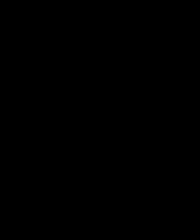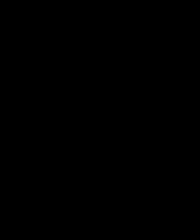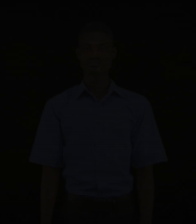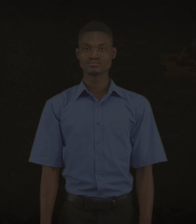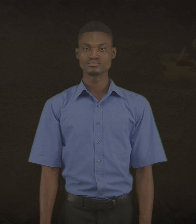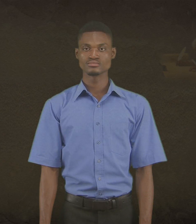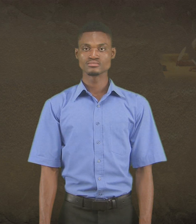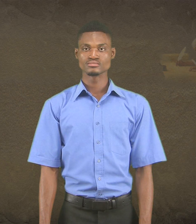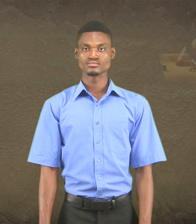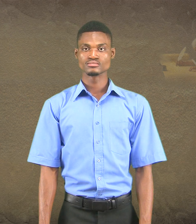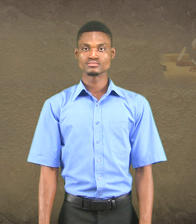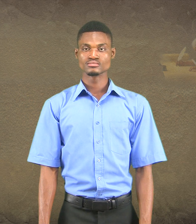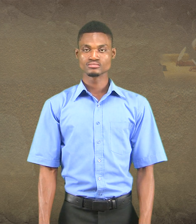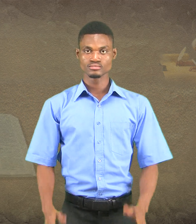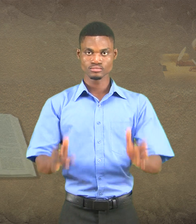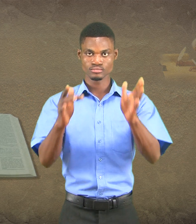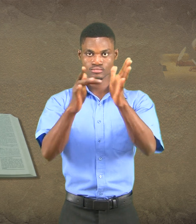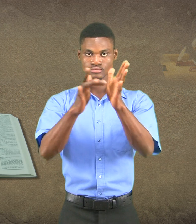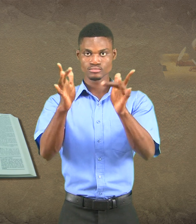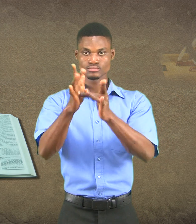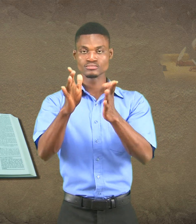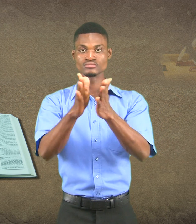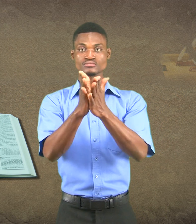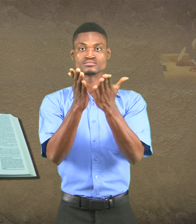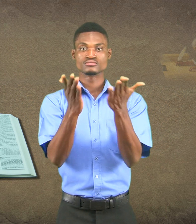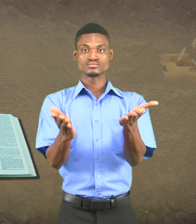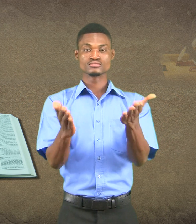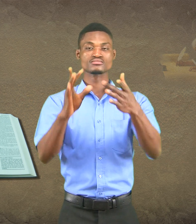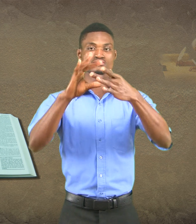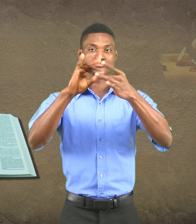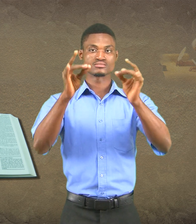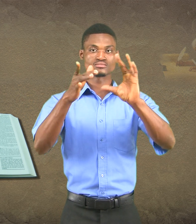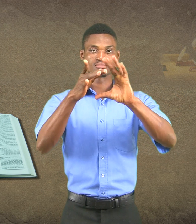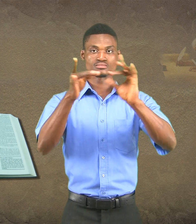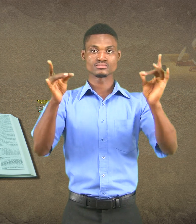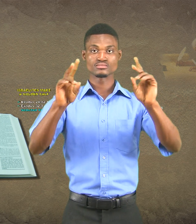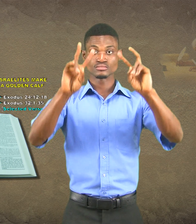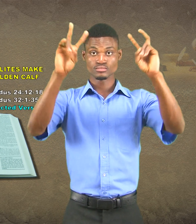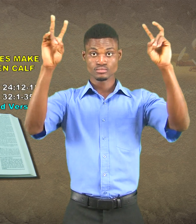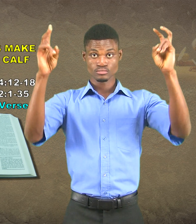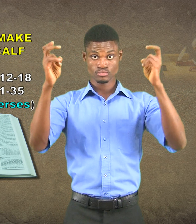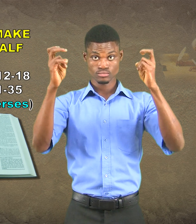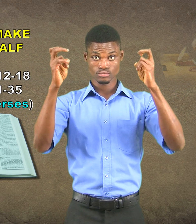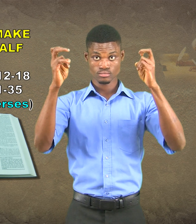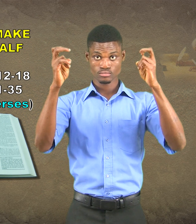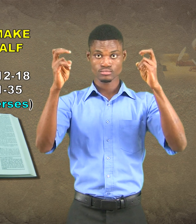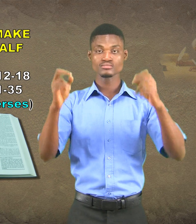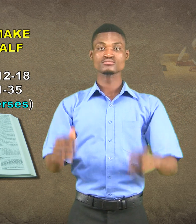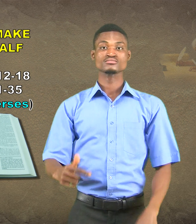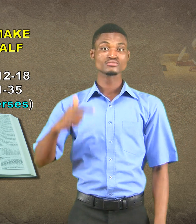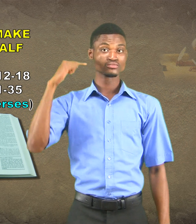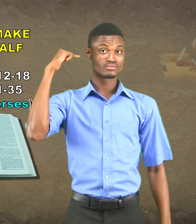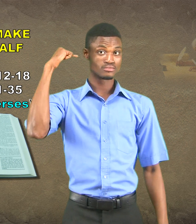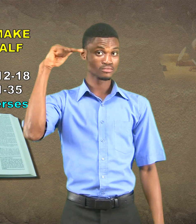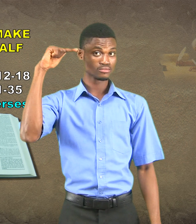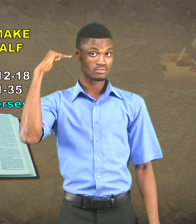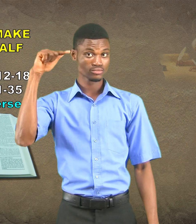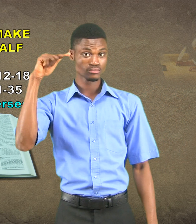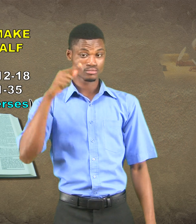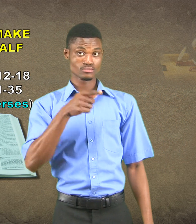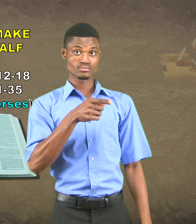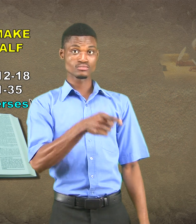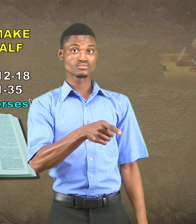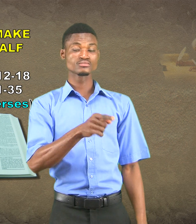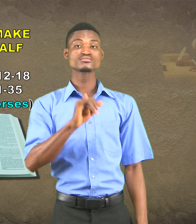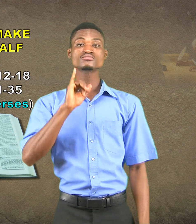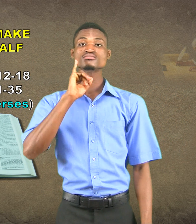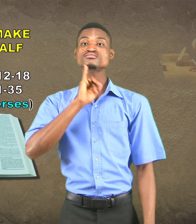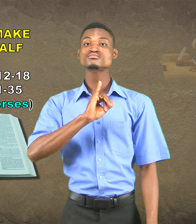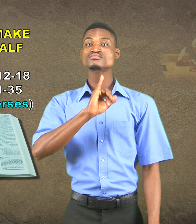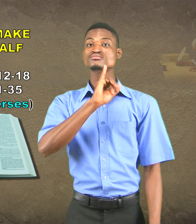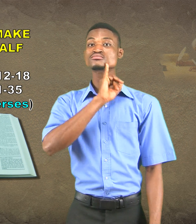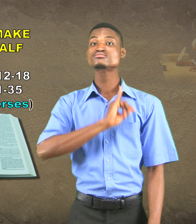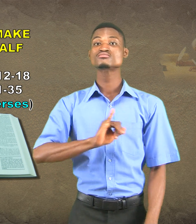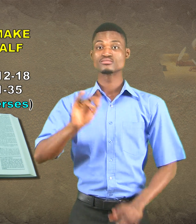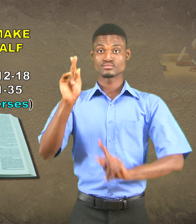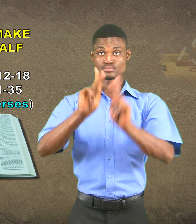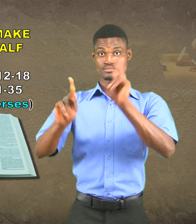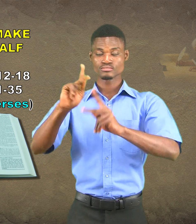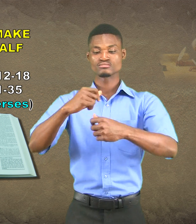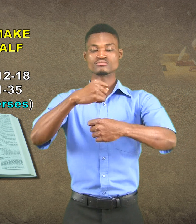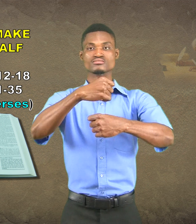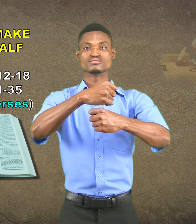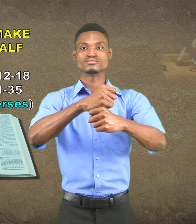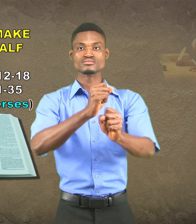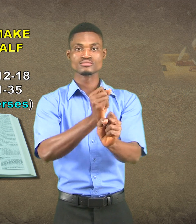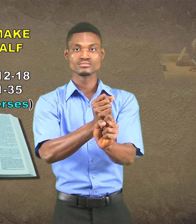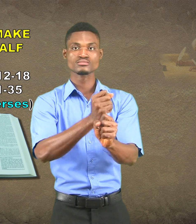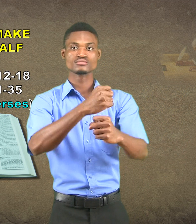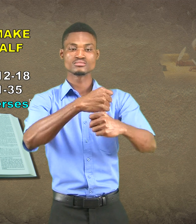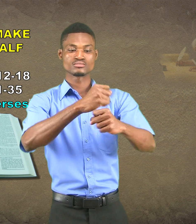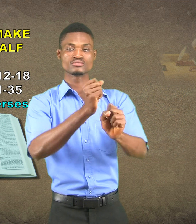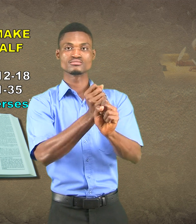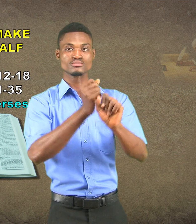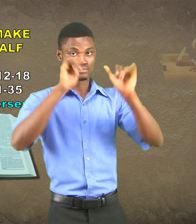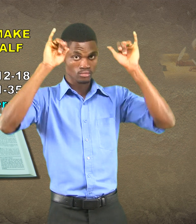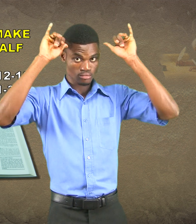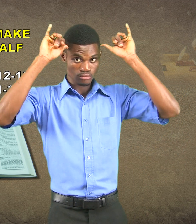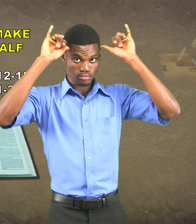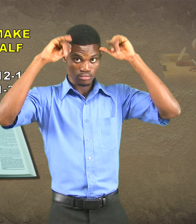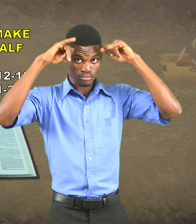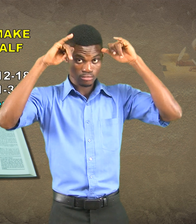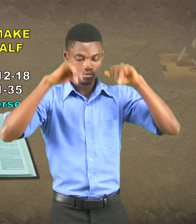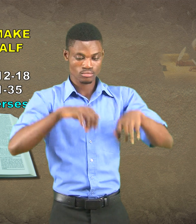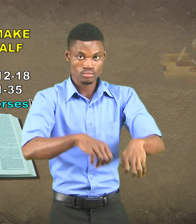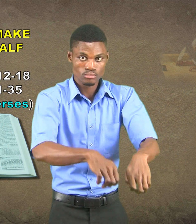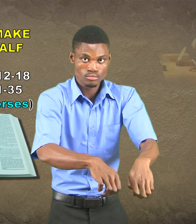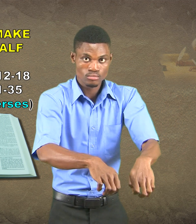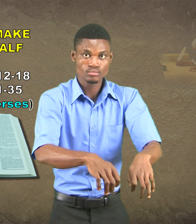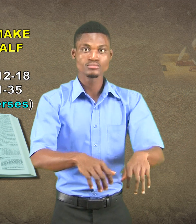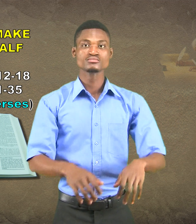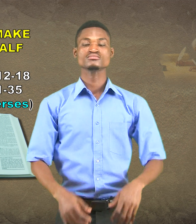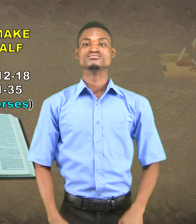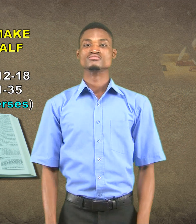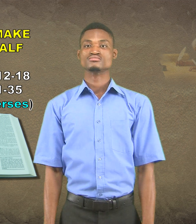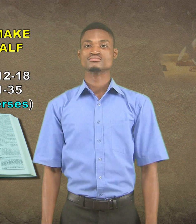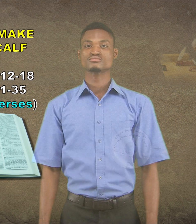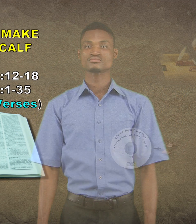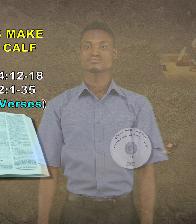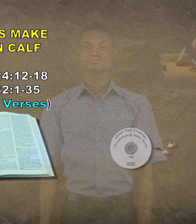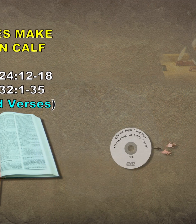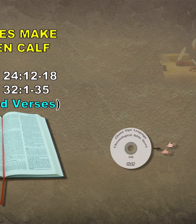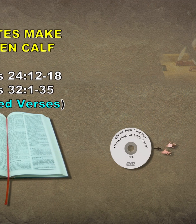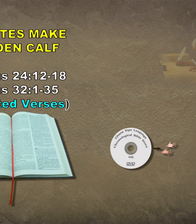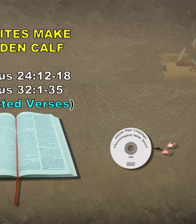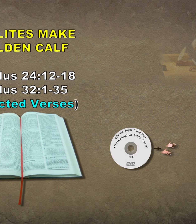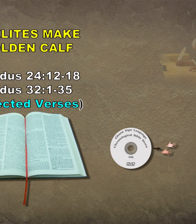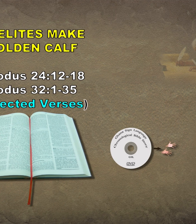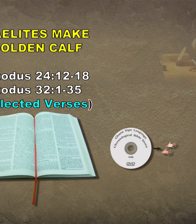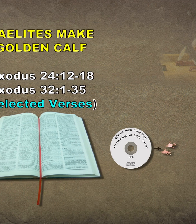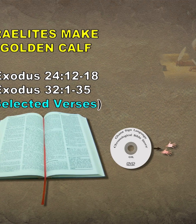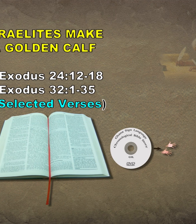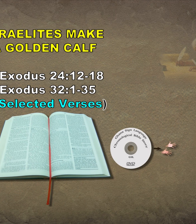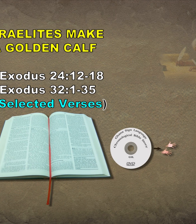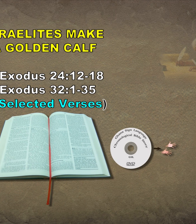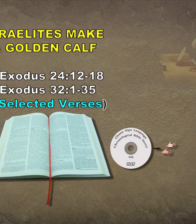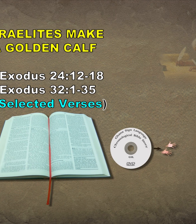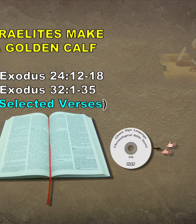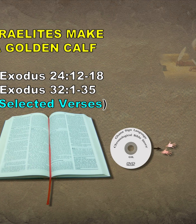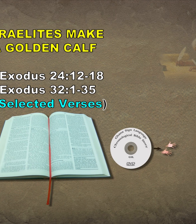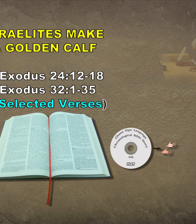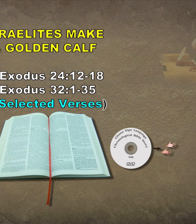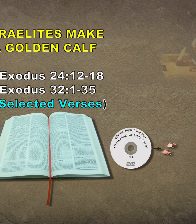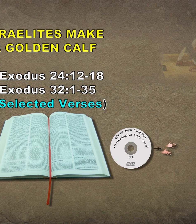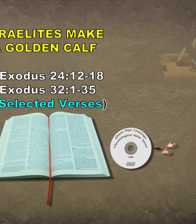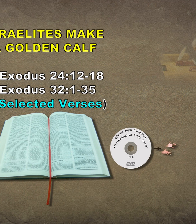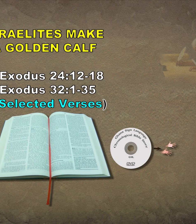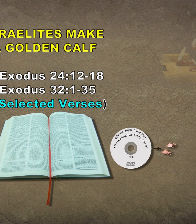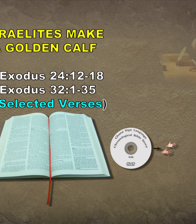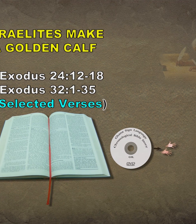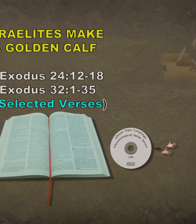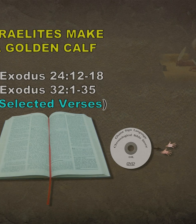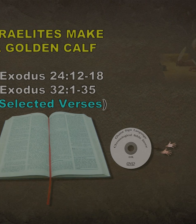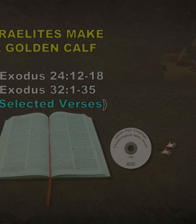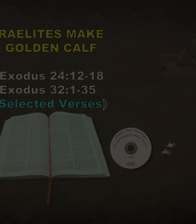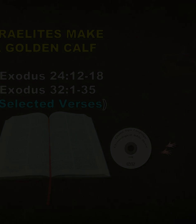Israelites make a golden calf